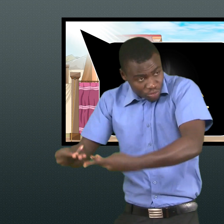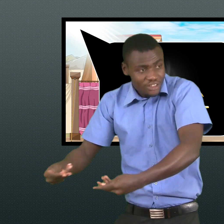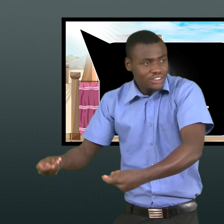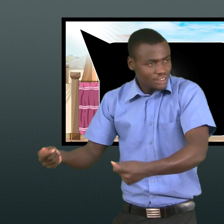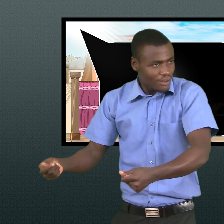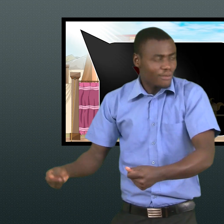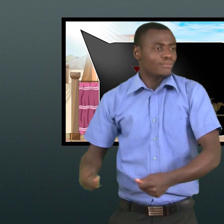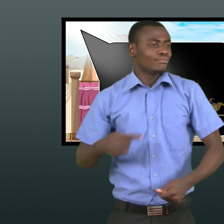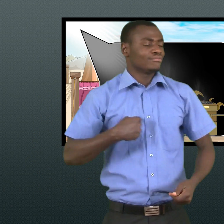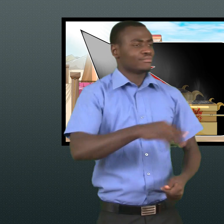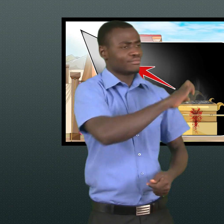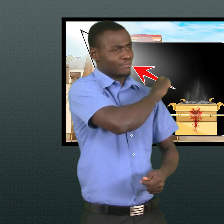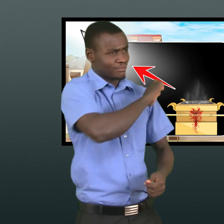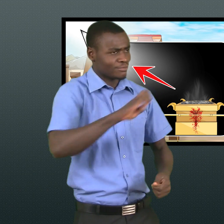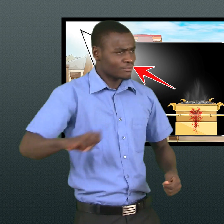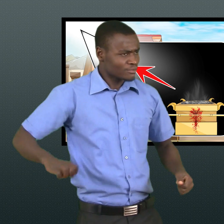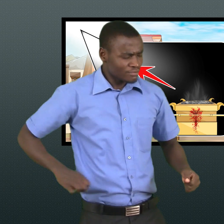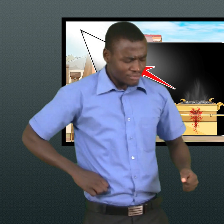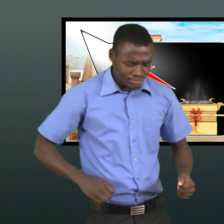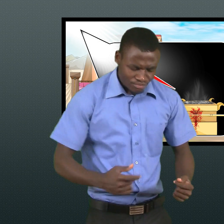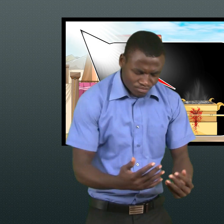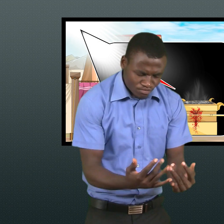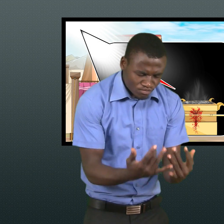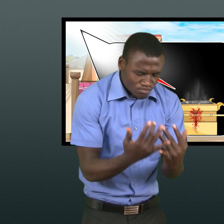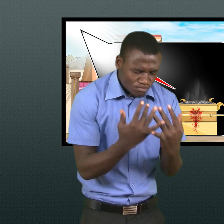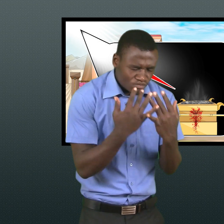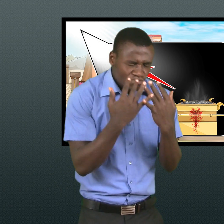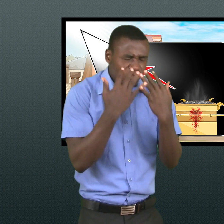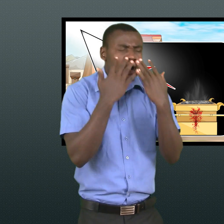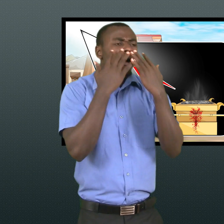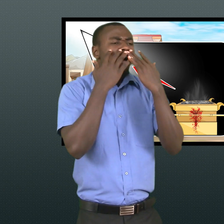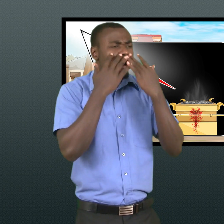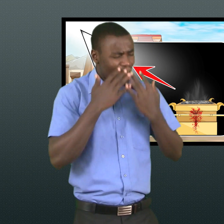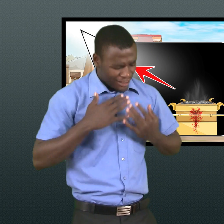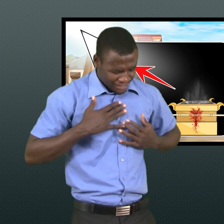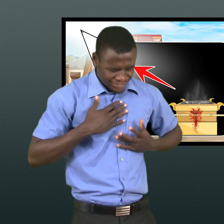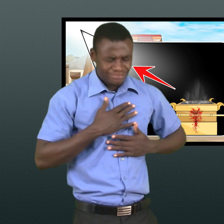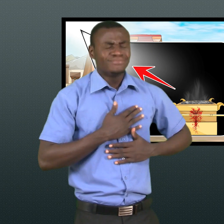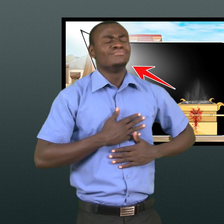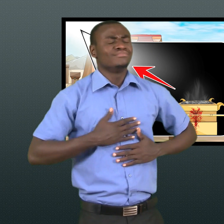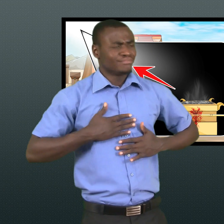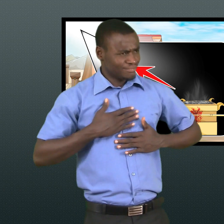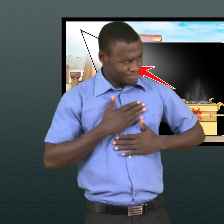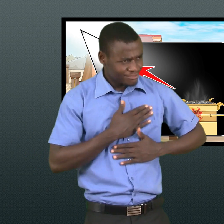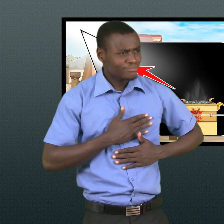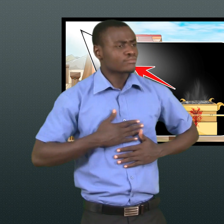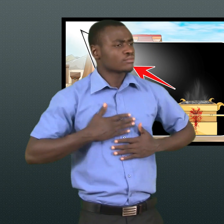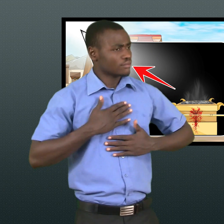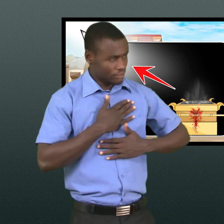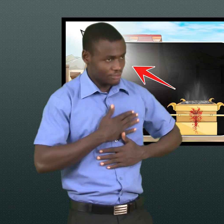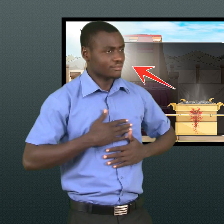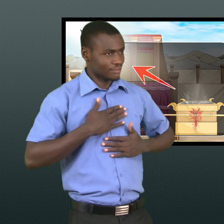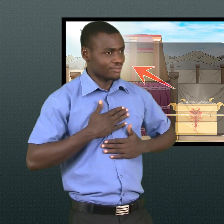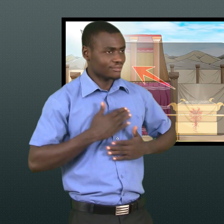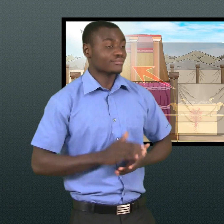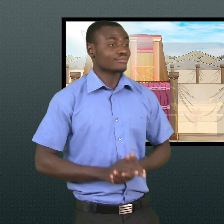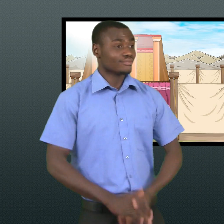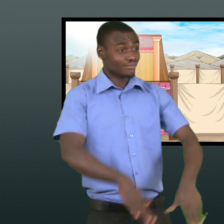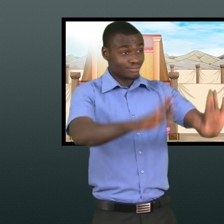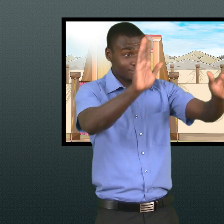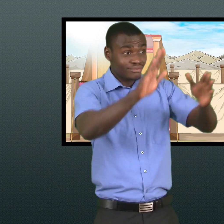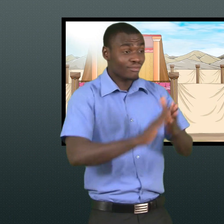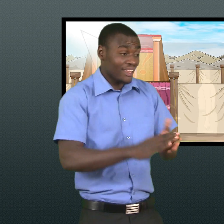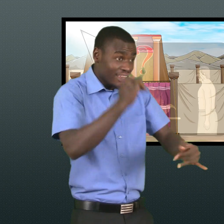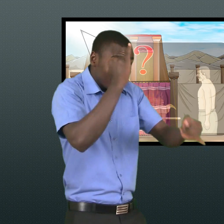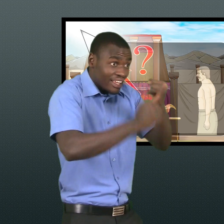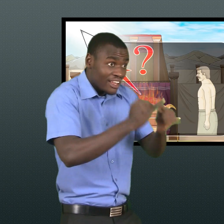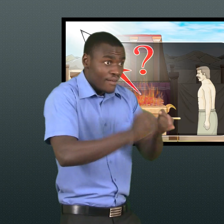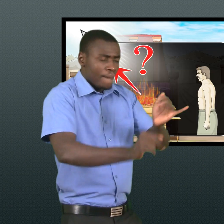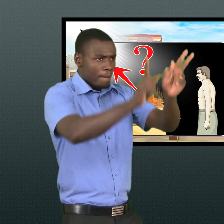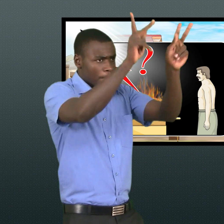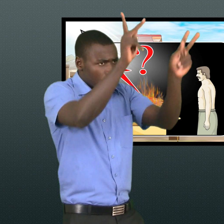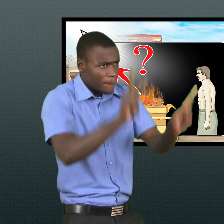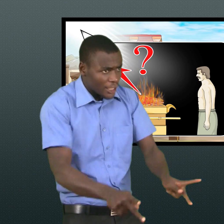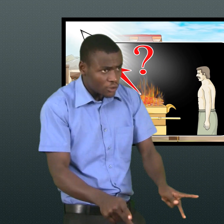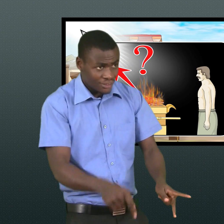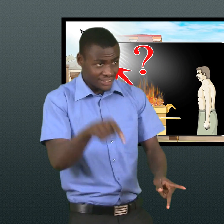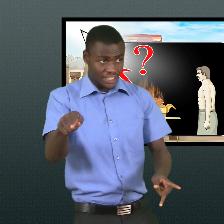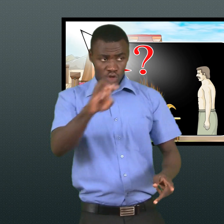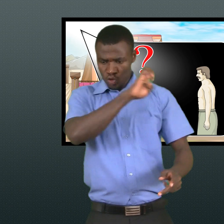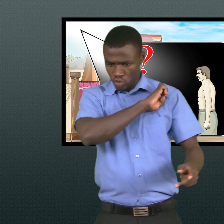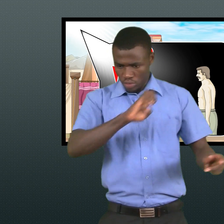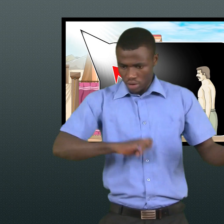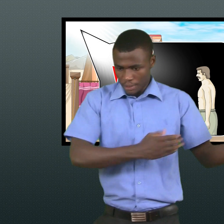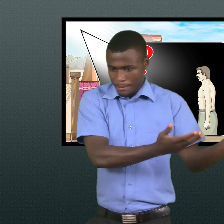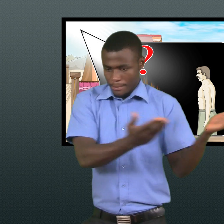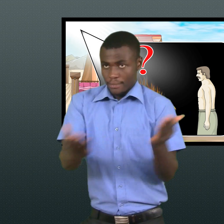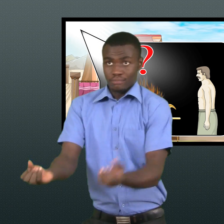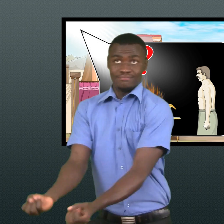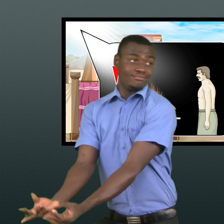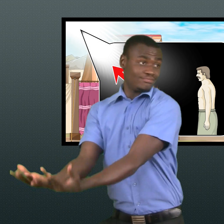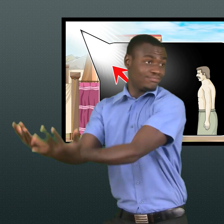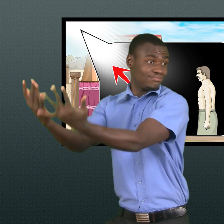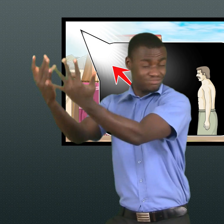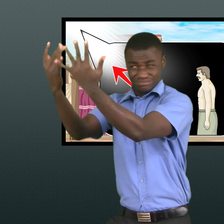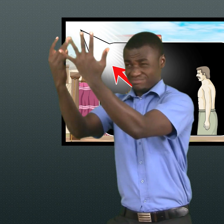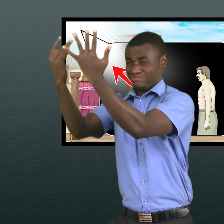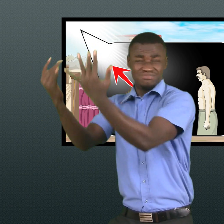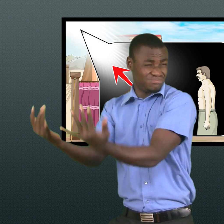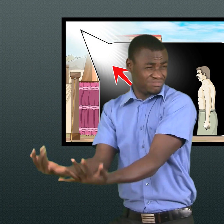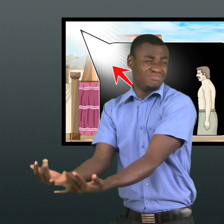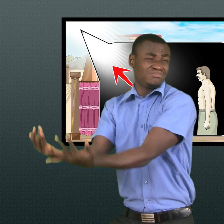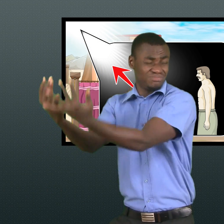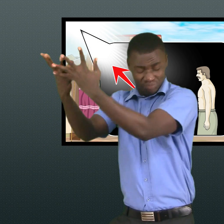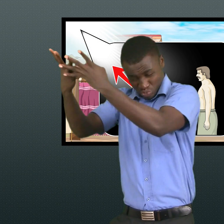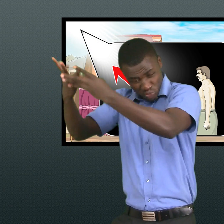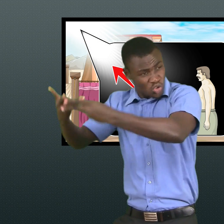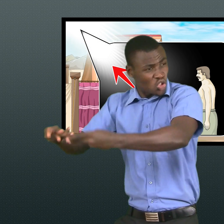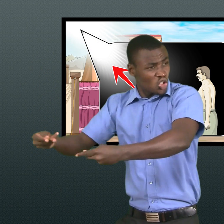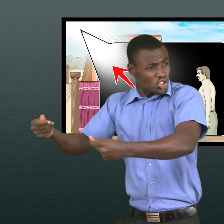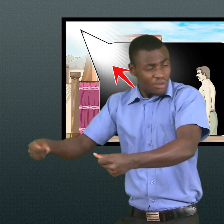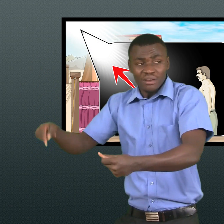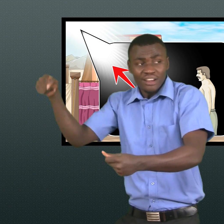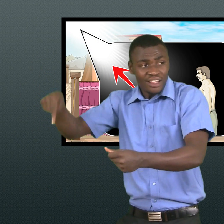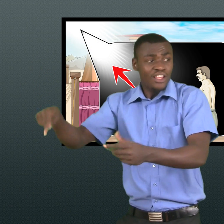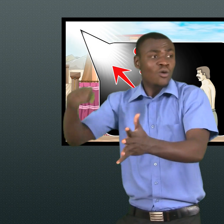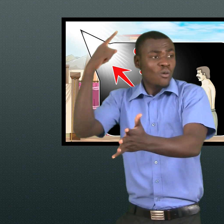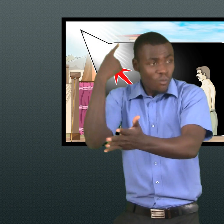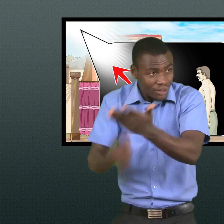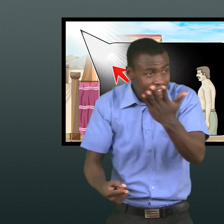it is a burnt offering, an offering made by fire, a pleasing aroma to the LORD.